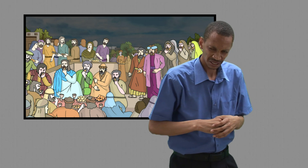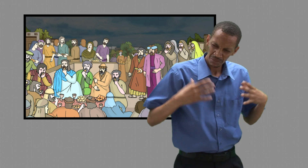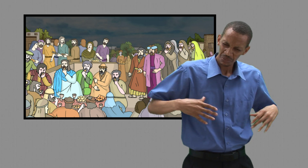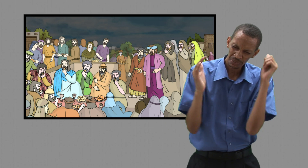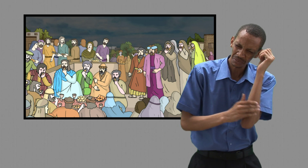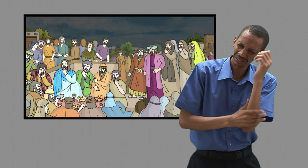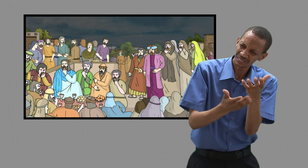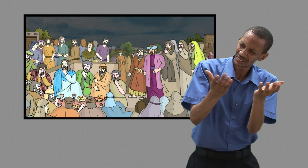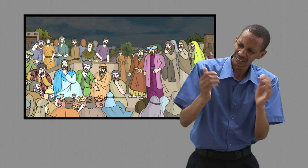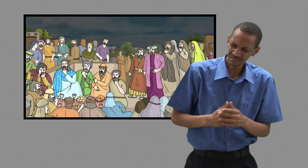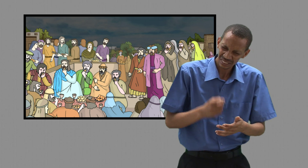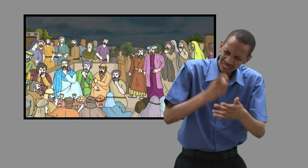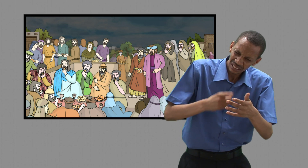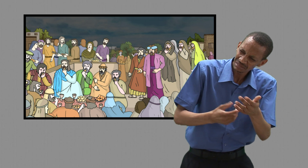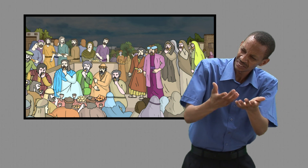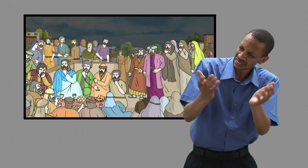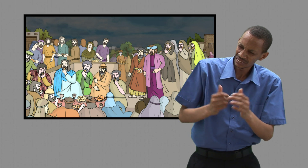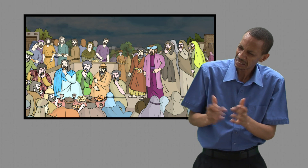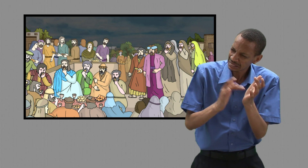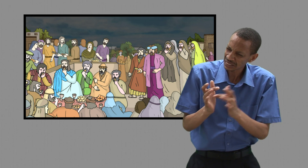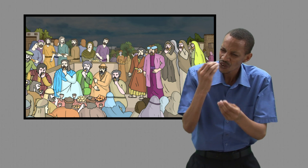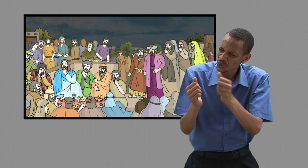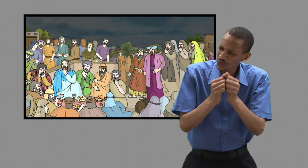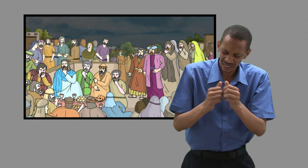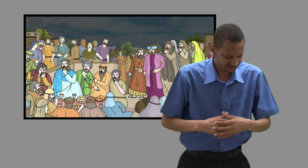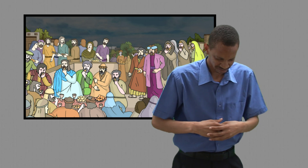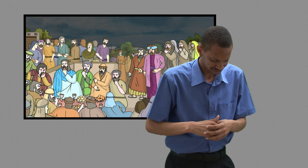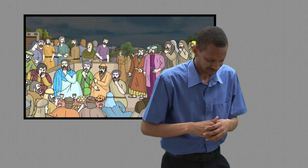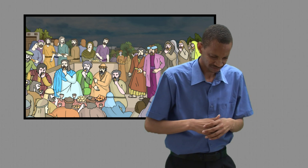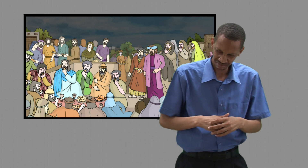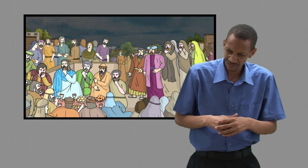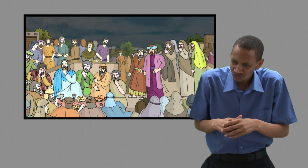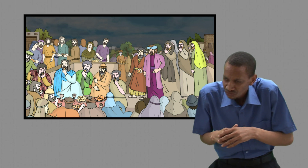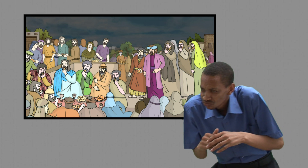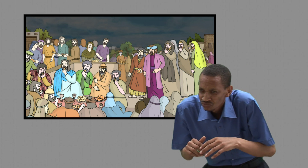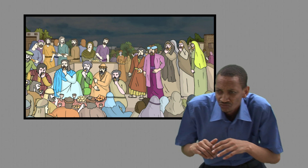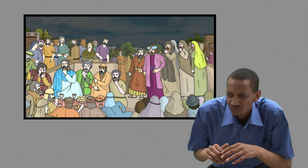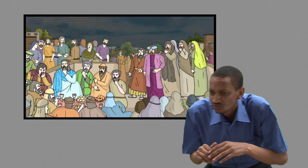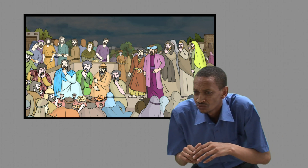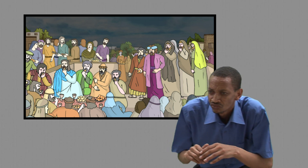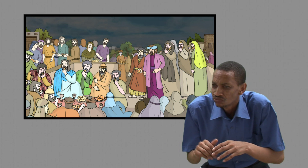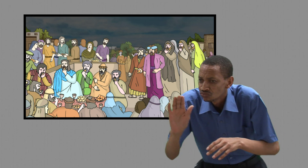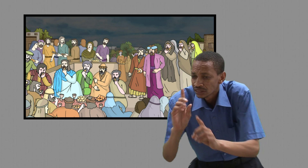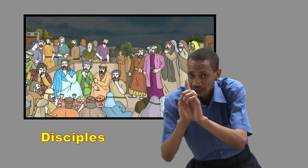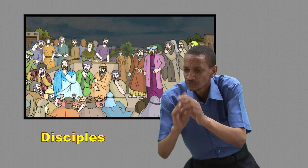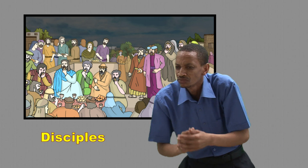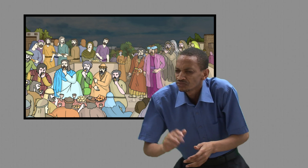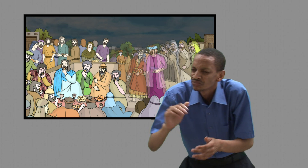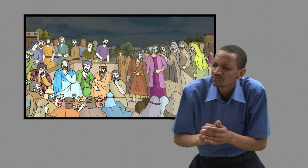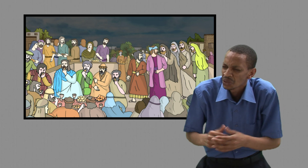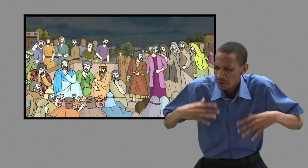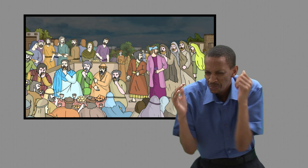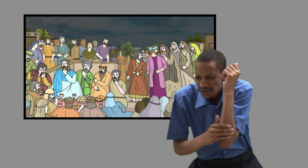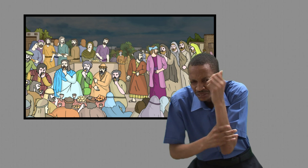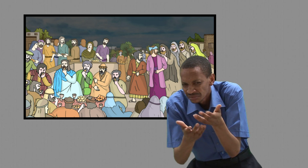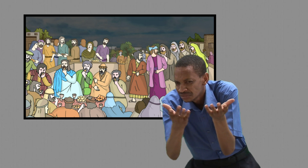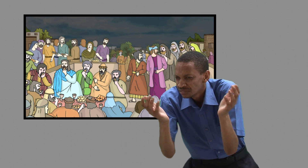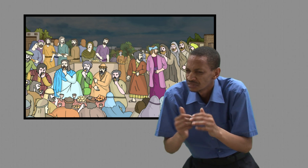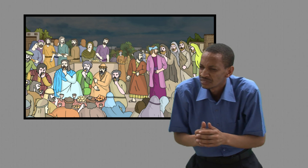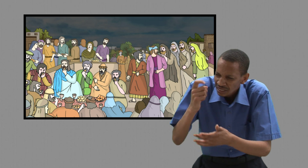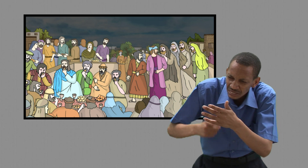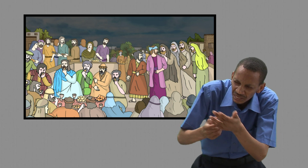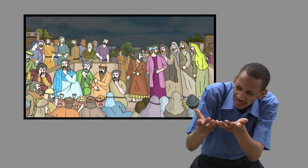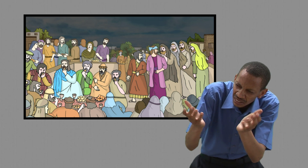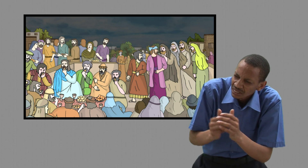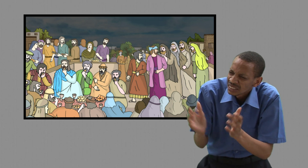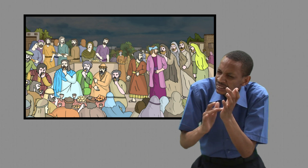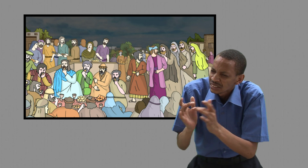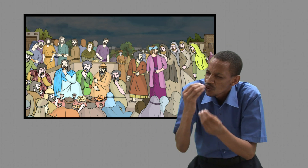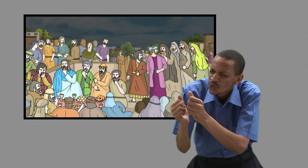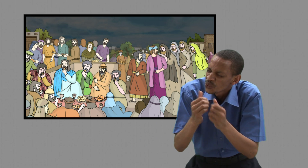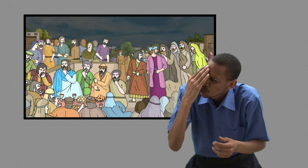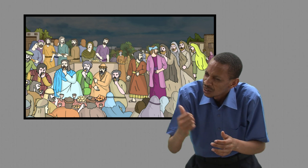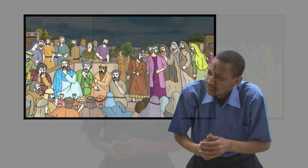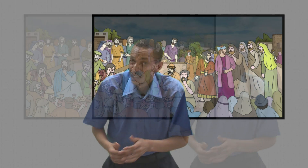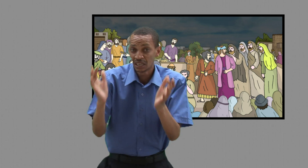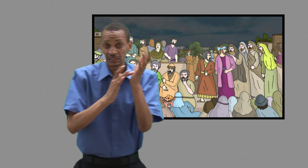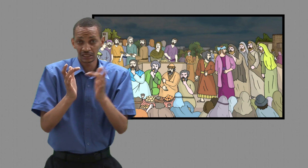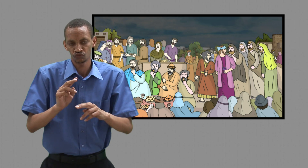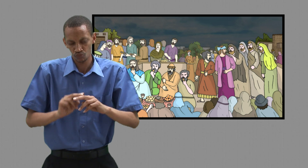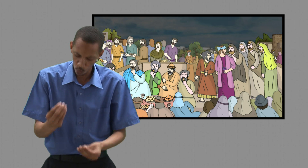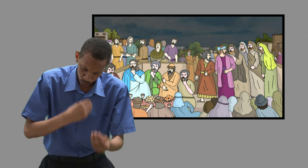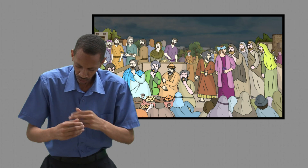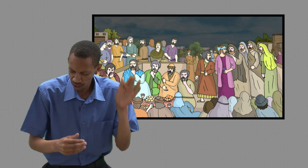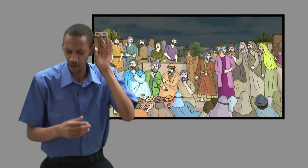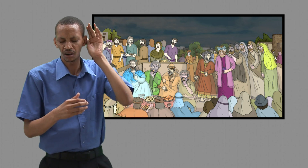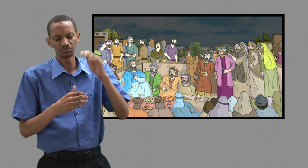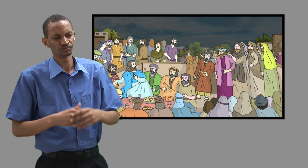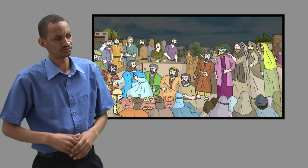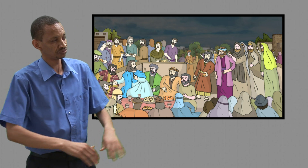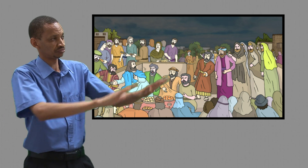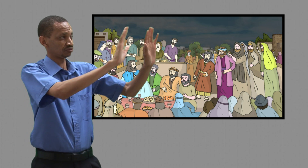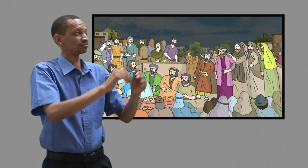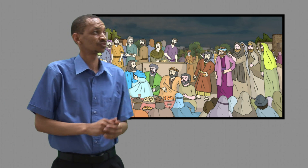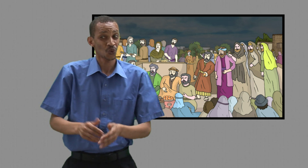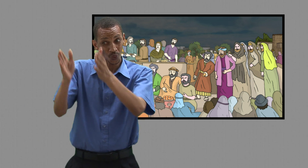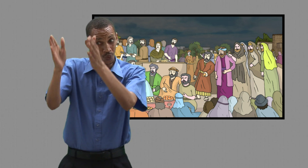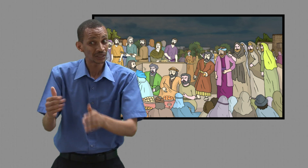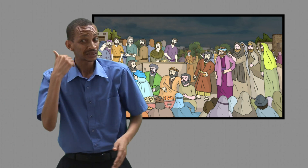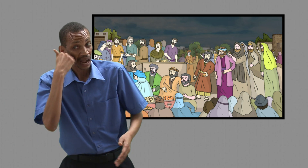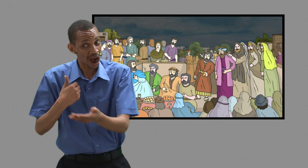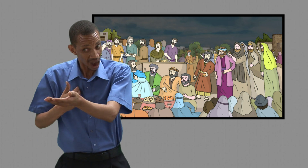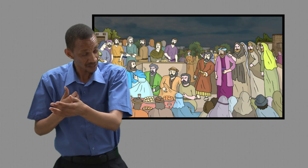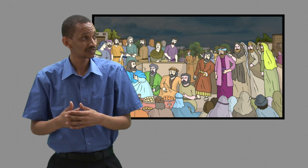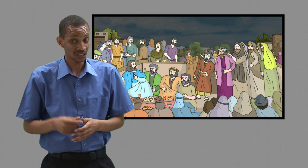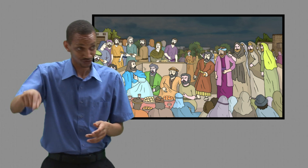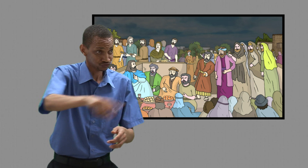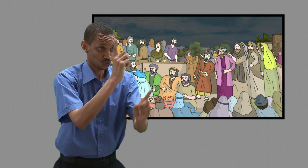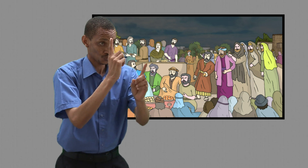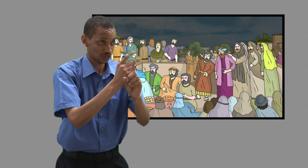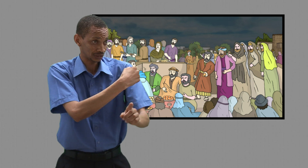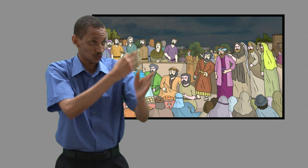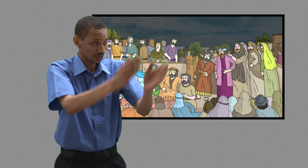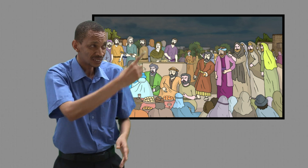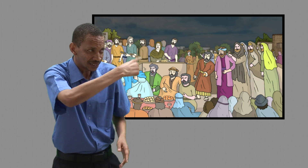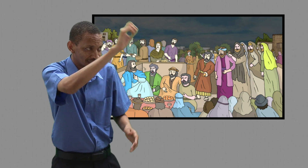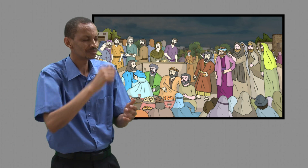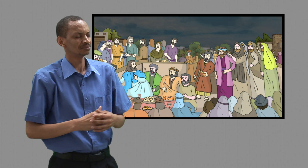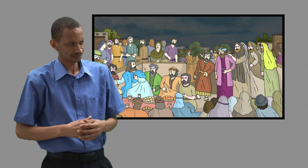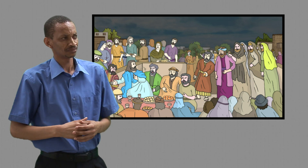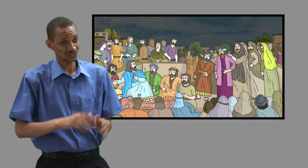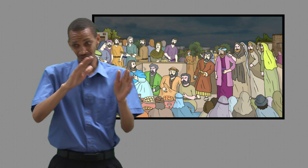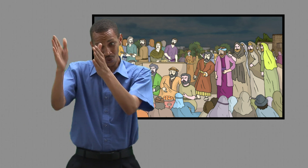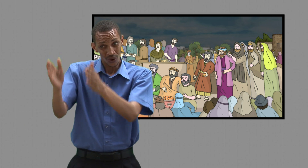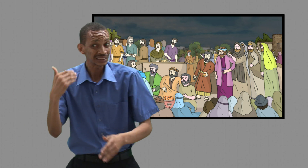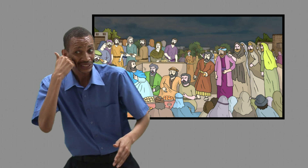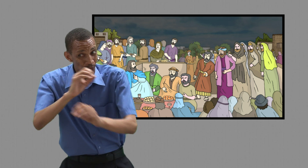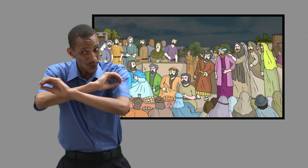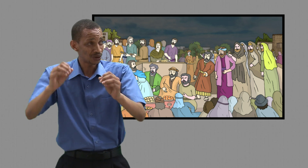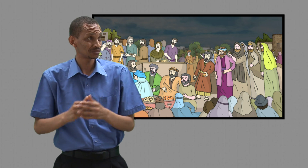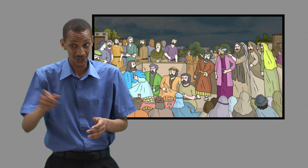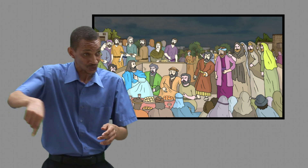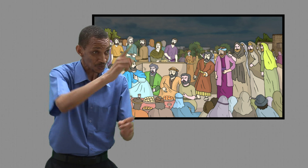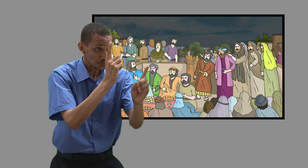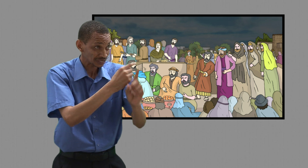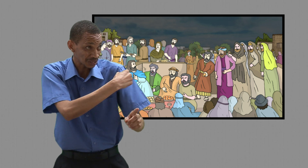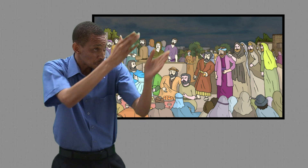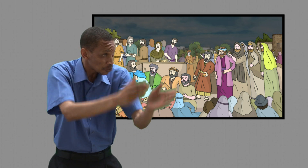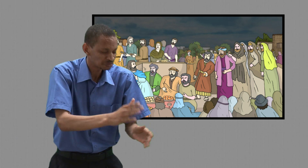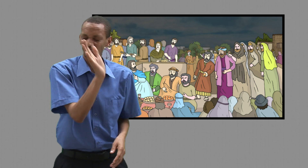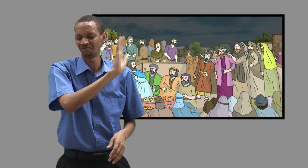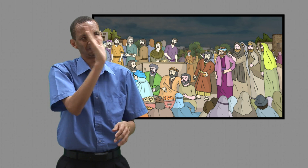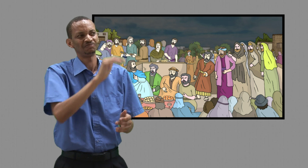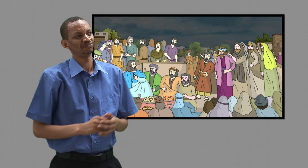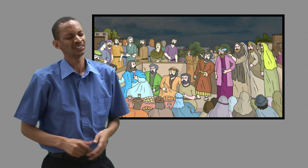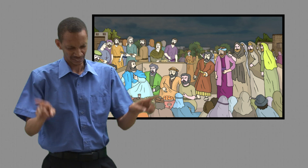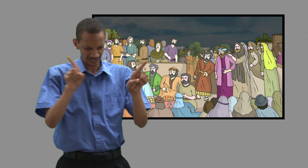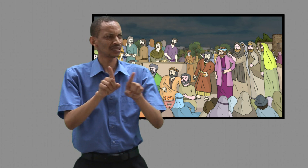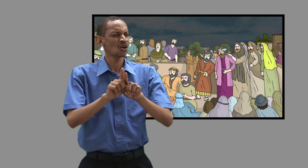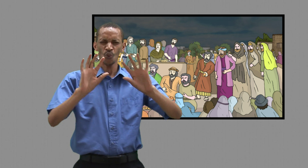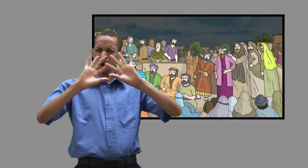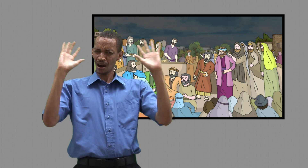When the scribes who were Pharisees saw Jesus eating with these people, they asked His disciples, “Why does He eat with tax collectors and sinners?”